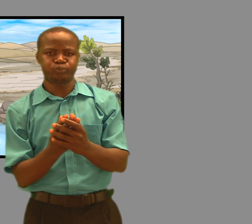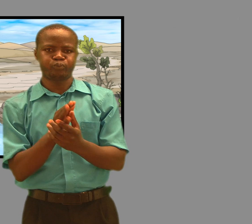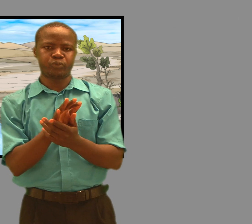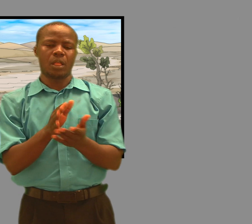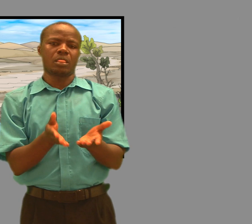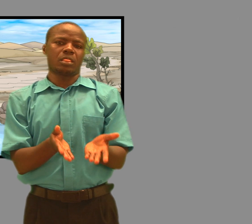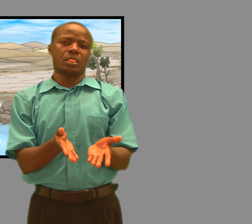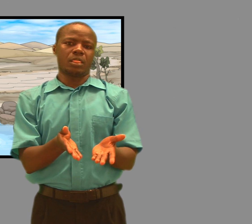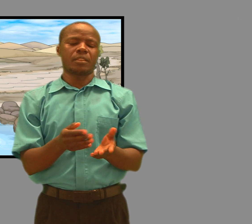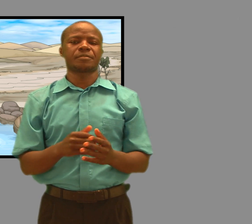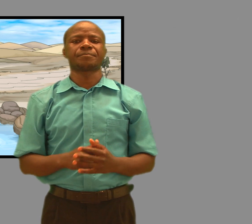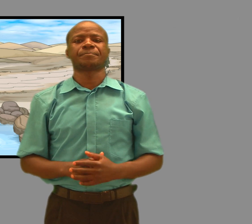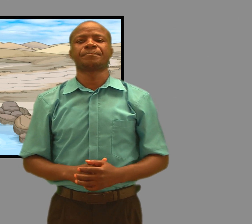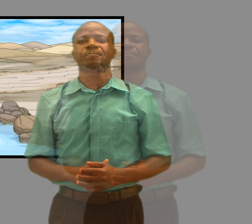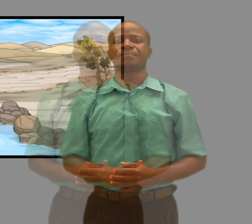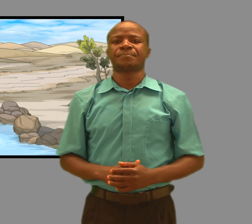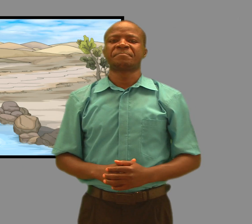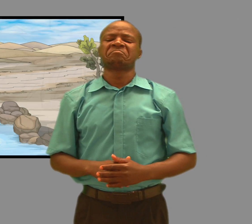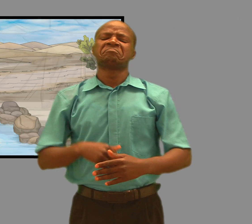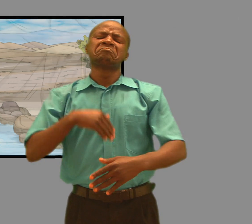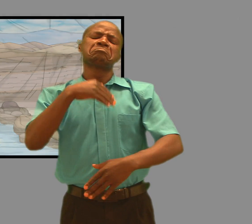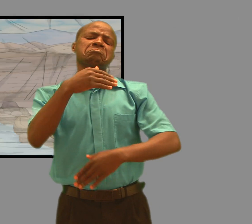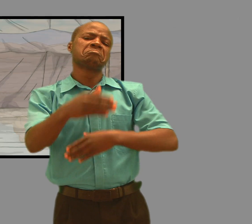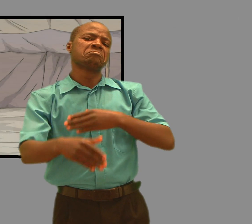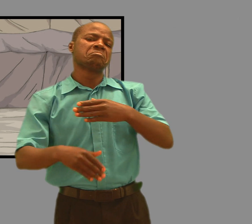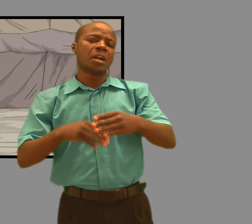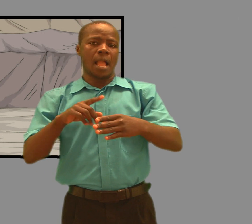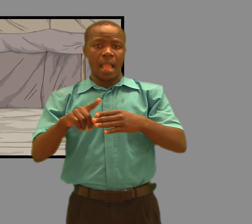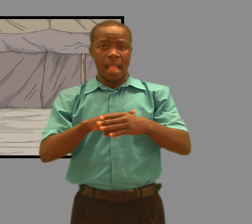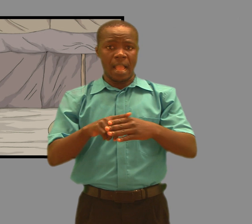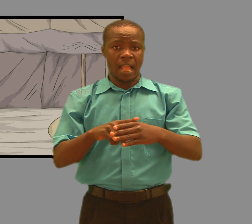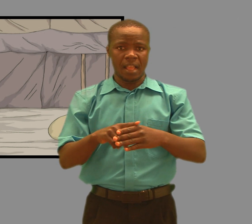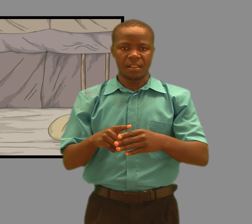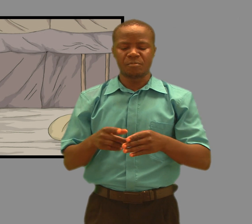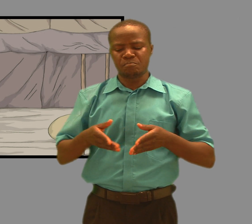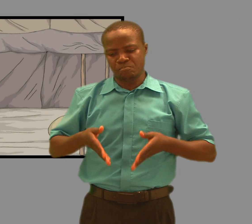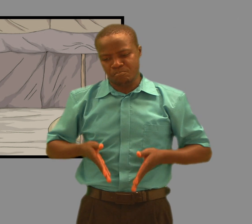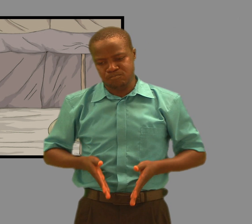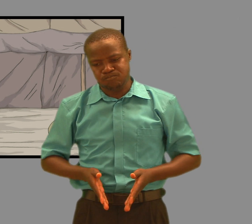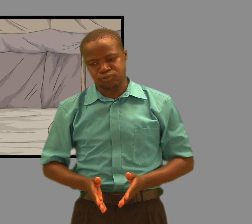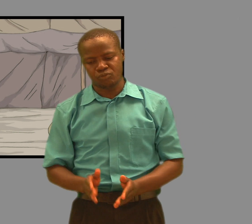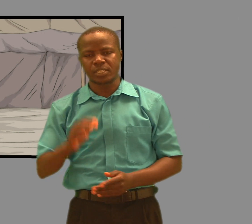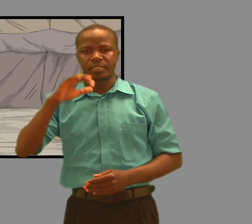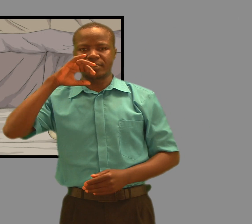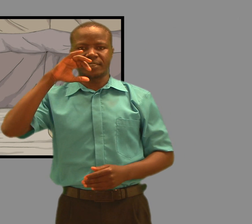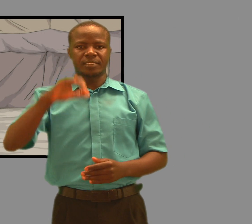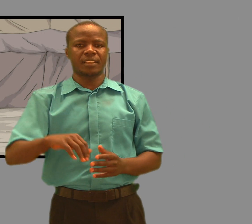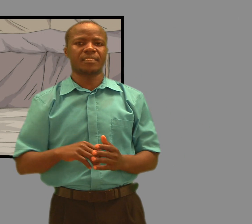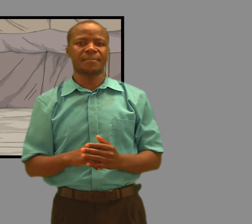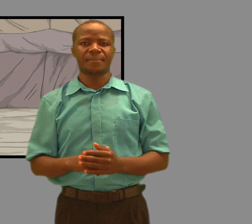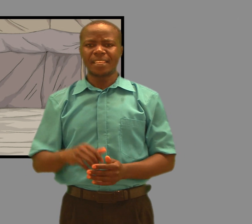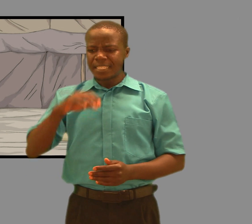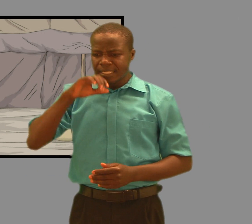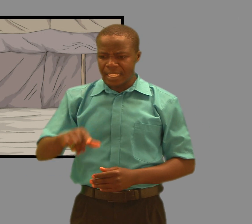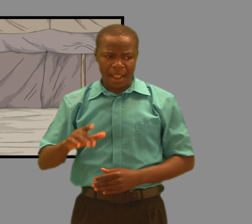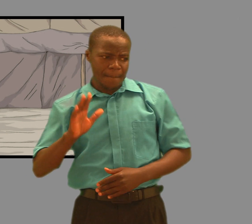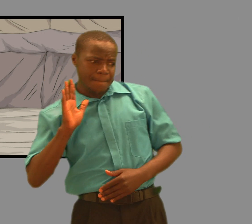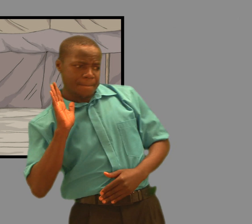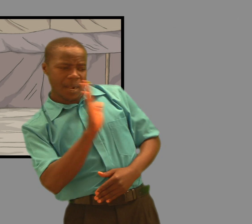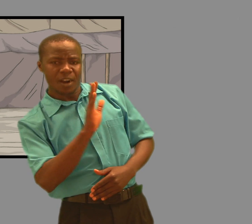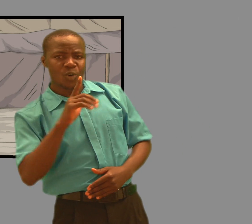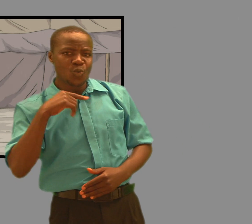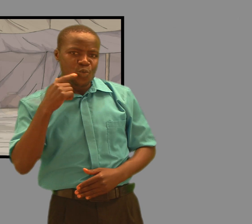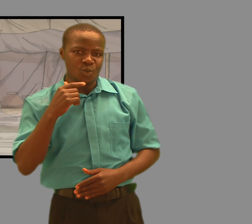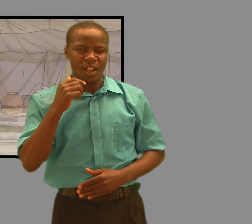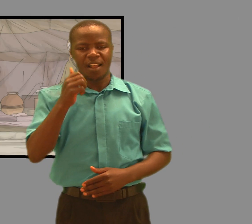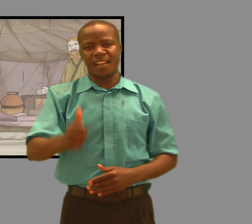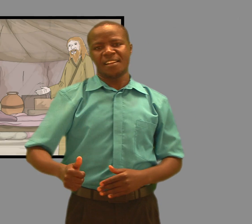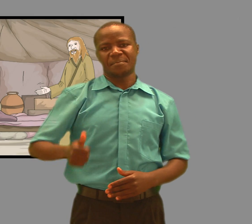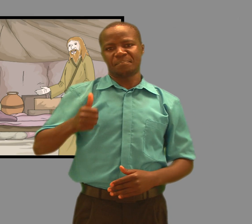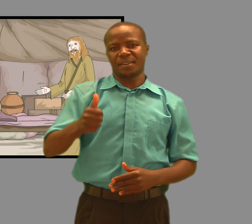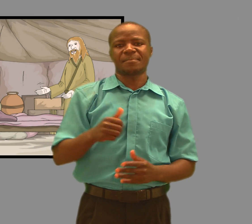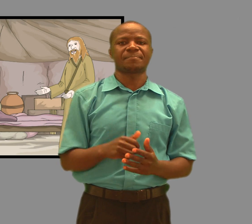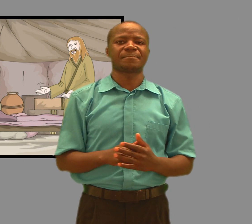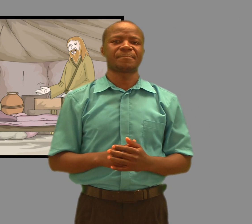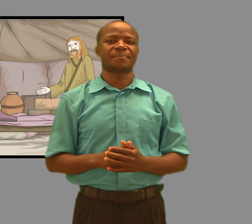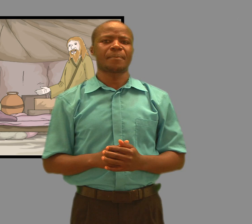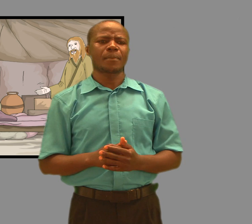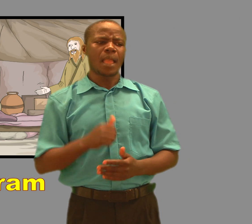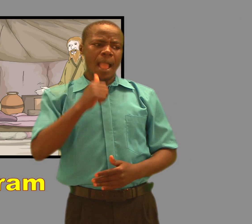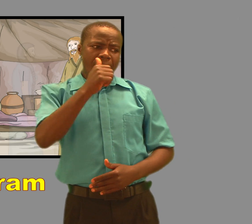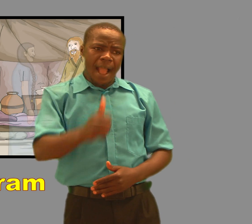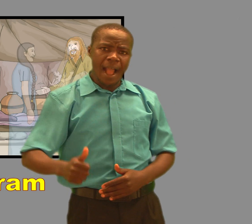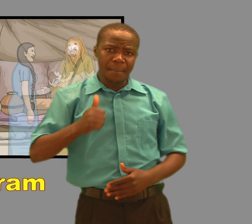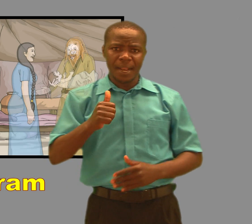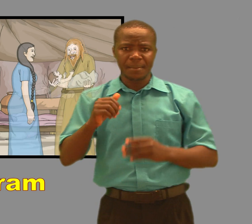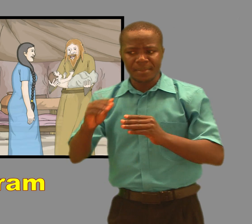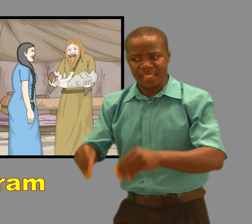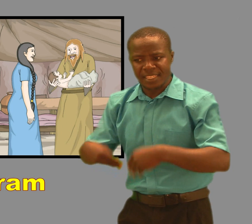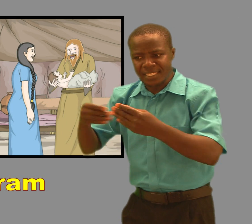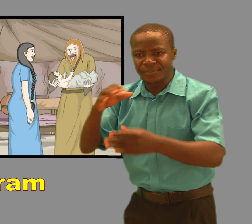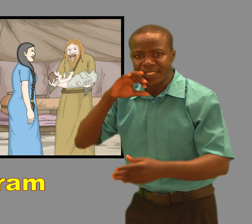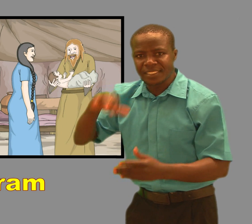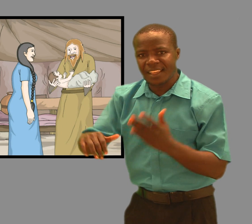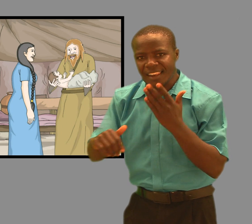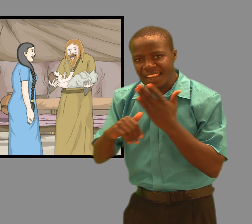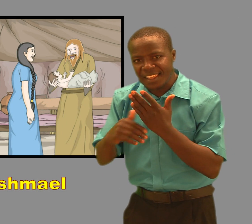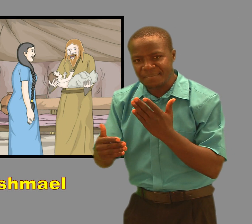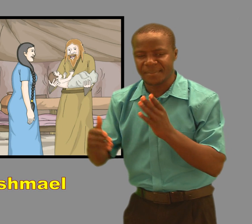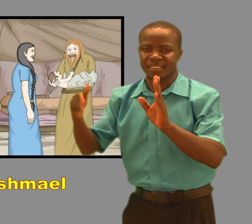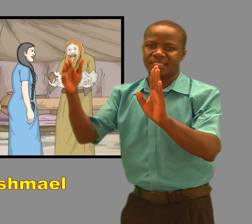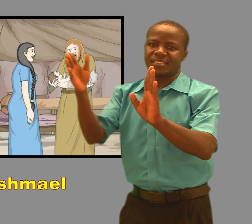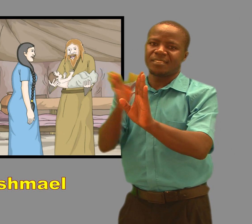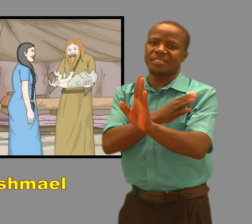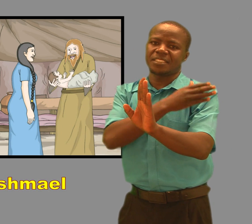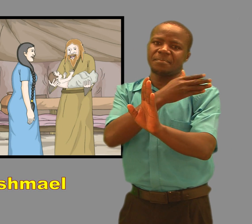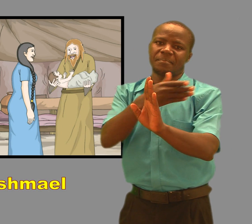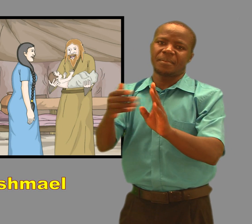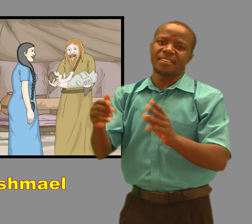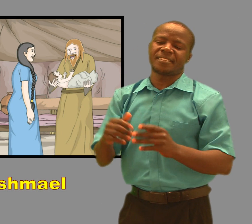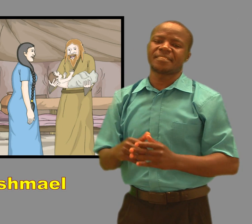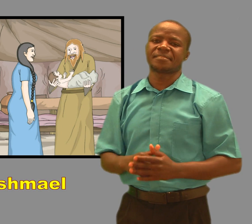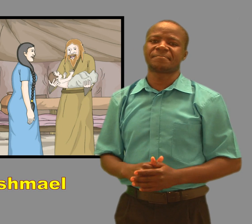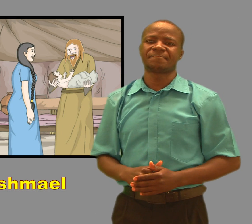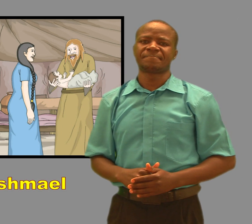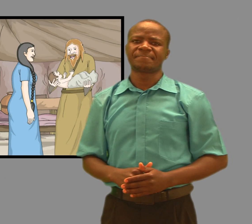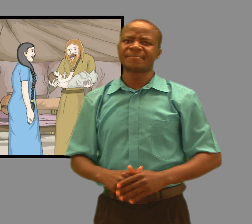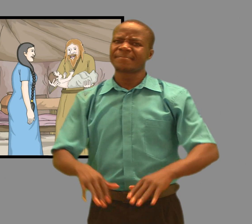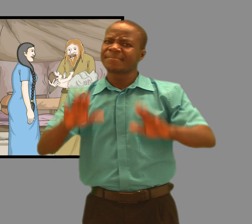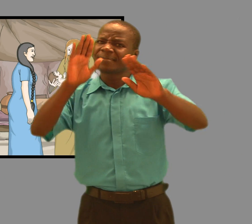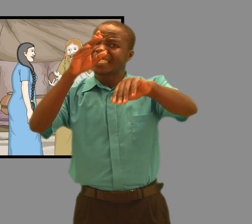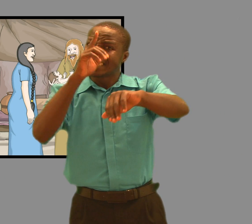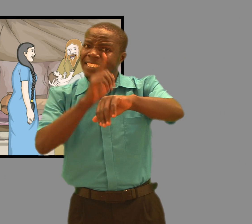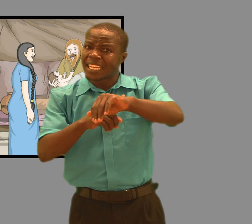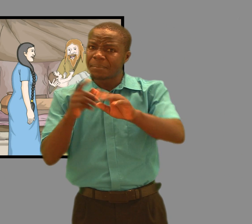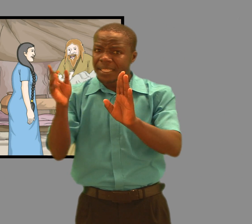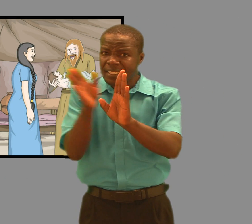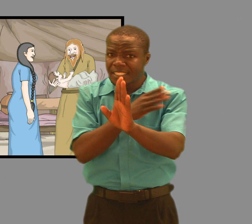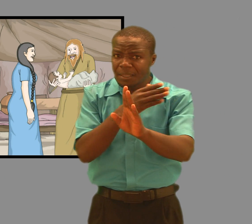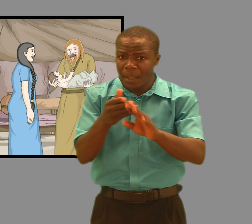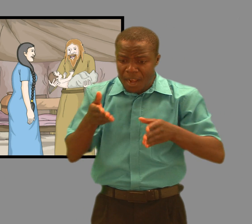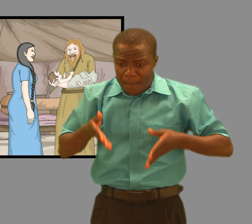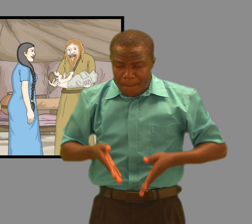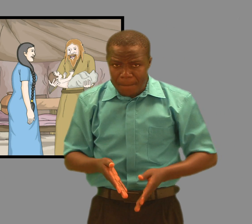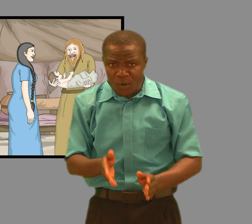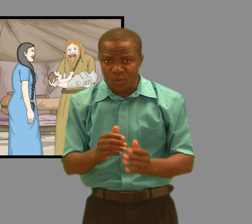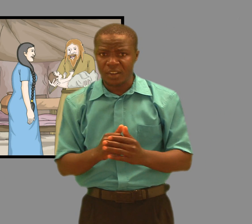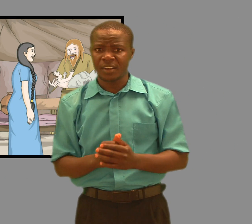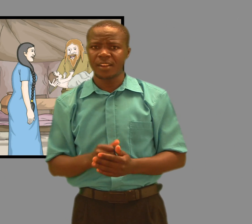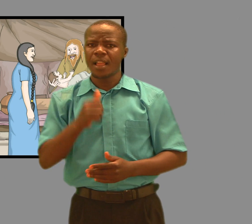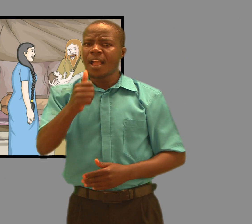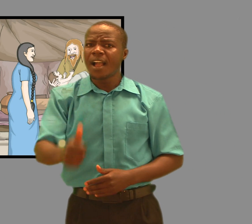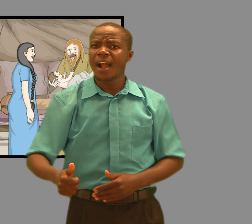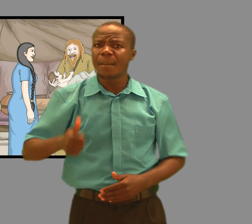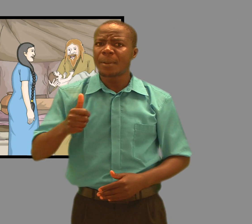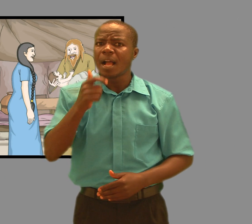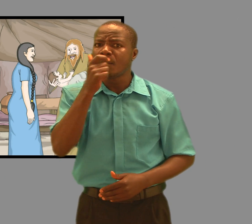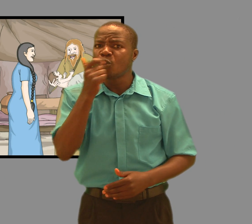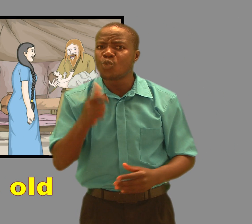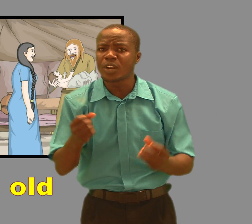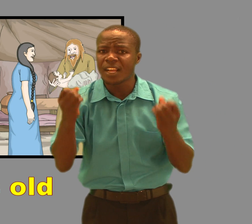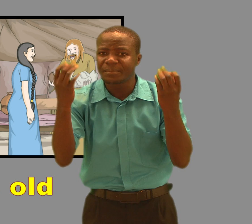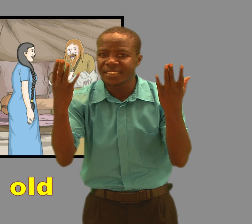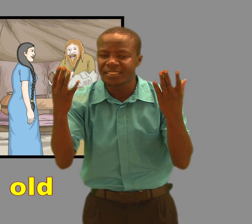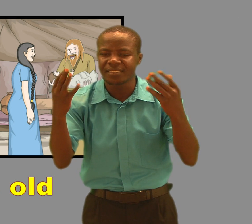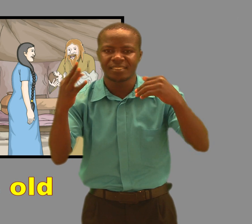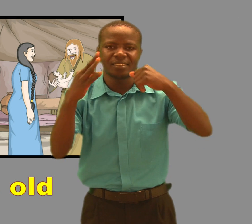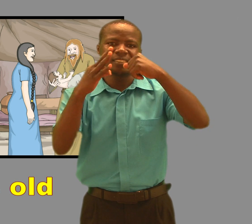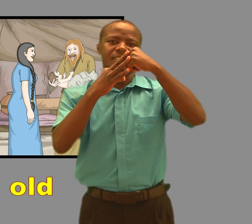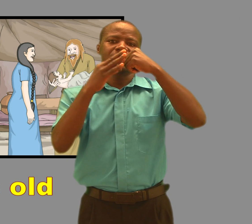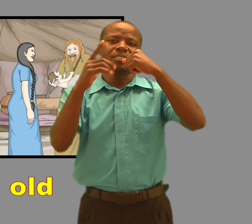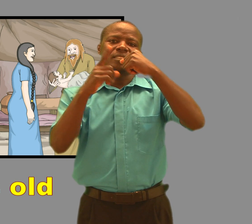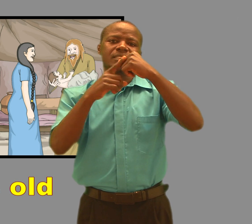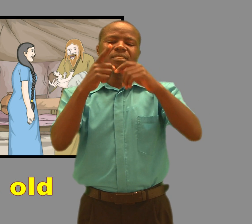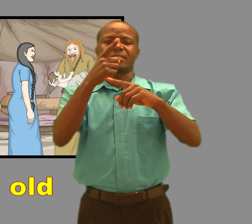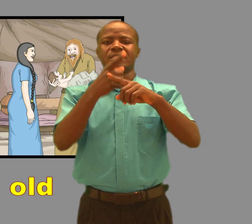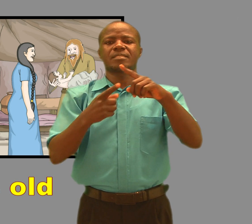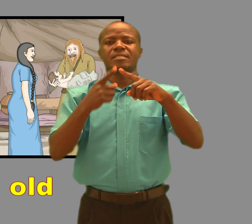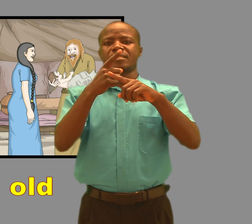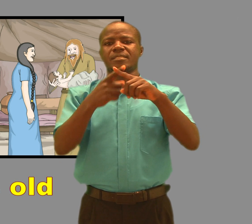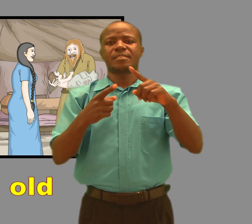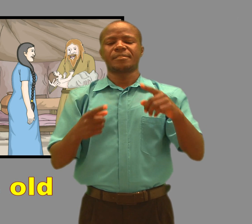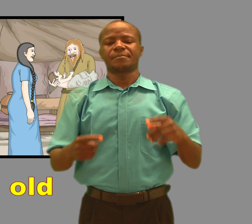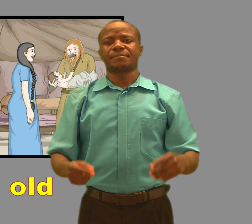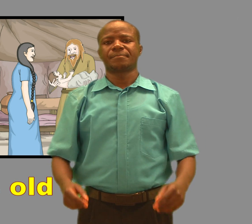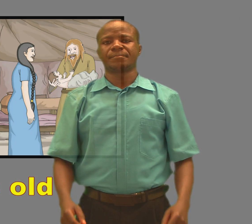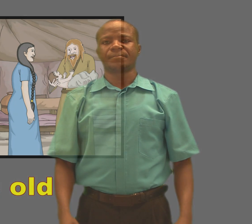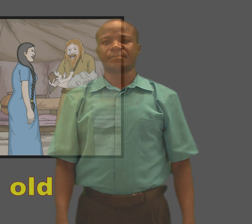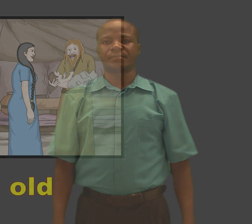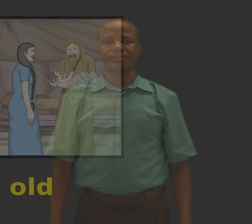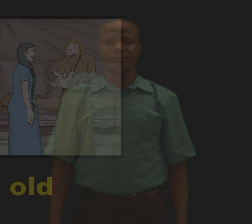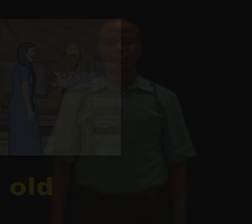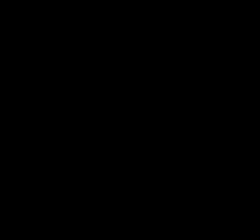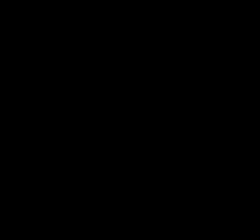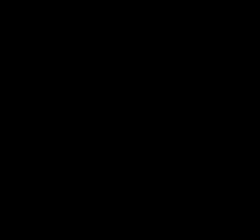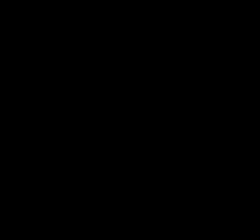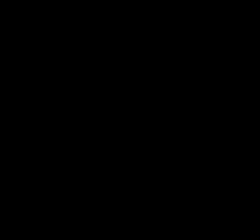And Hagar bore Abram a son, and Abram gave the name Ishmael to the son she had borne. Abram was eighty-six years old when Hagar bore Ishmael to him.